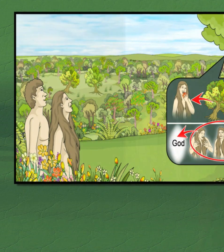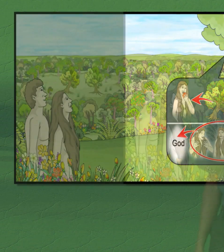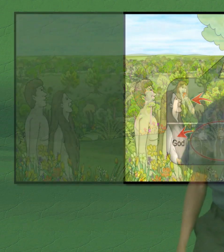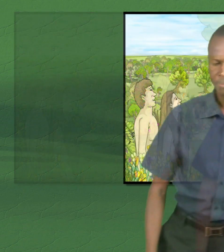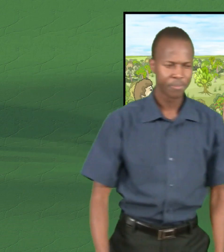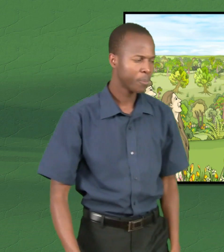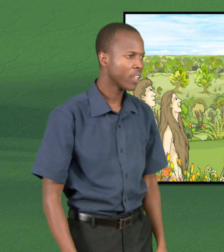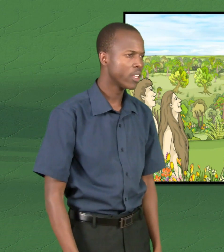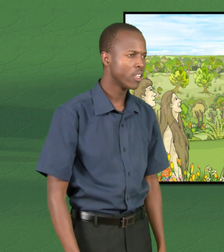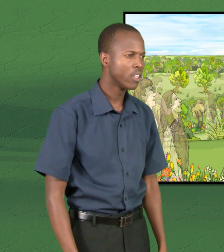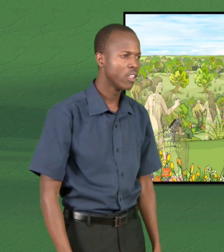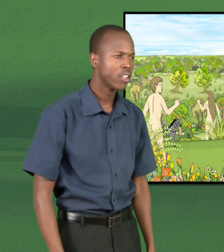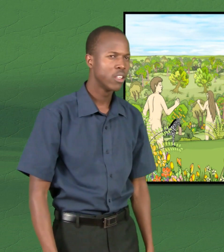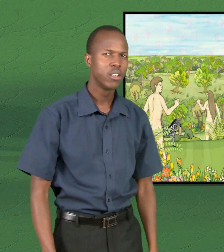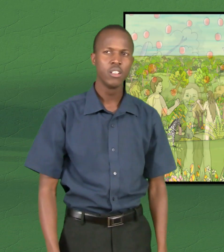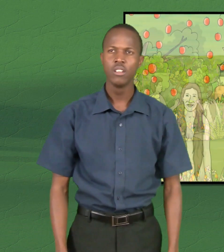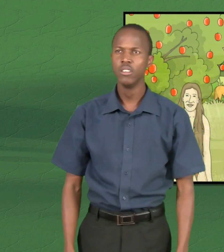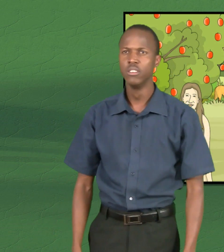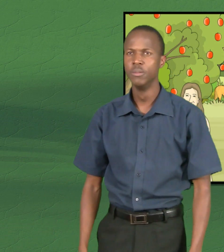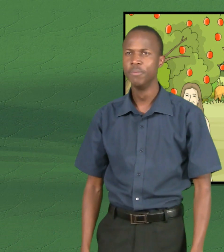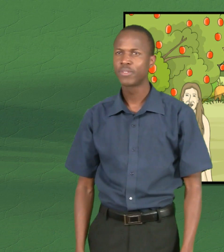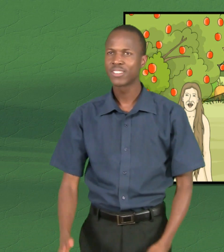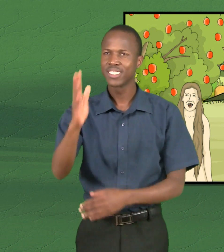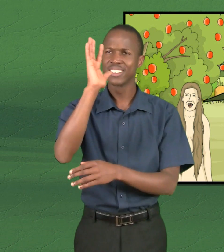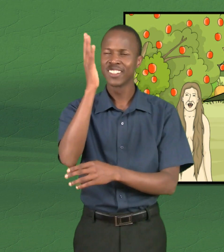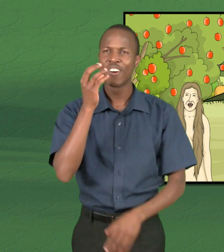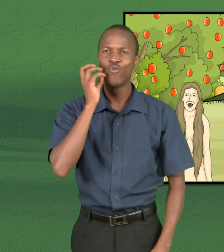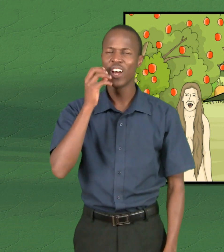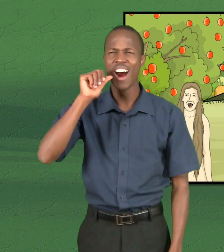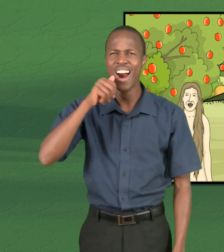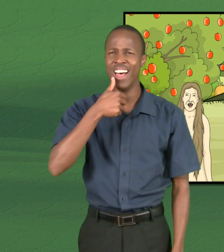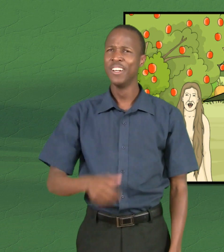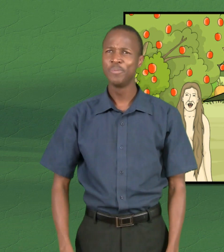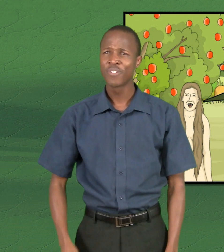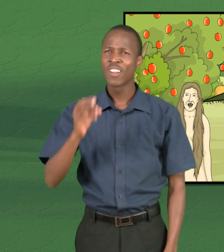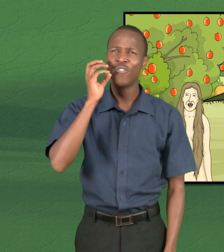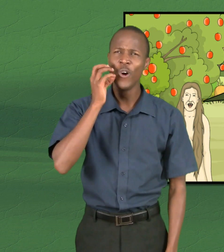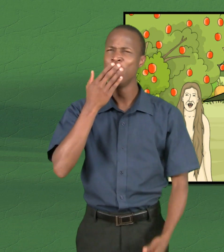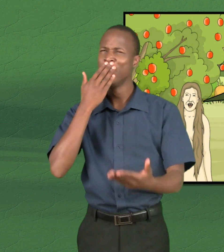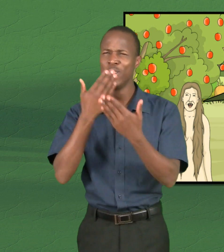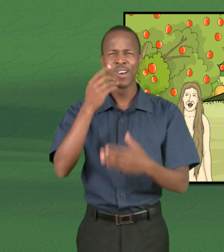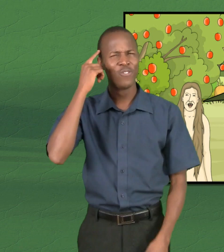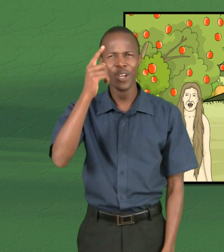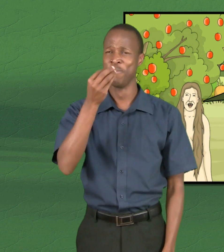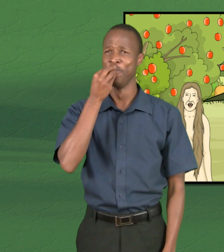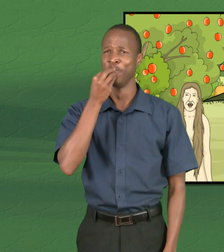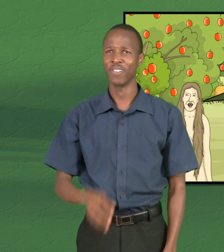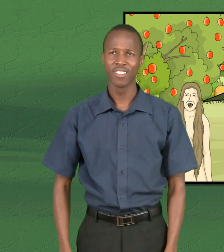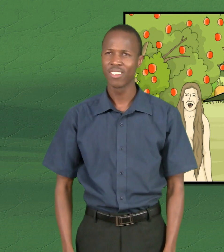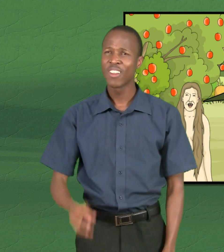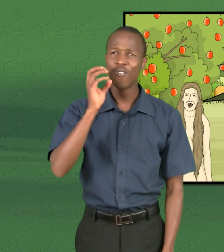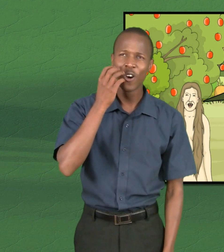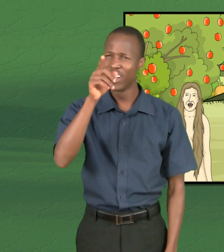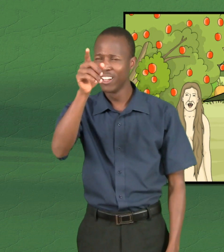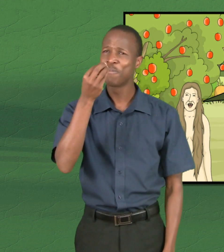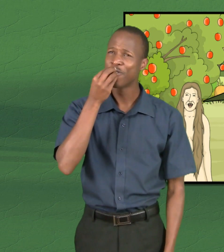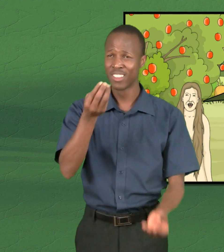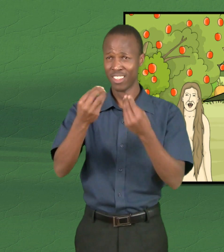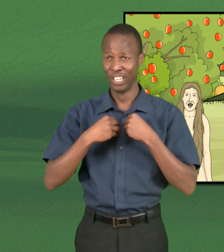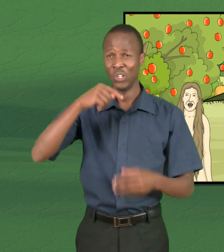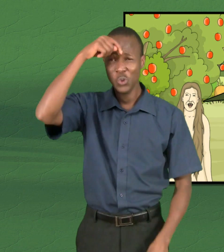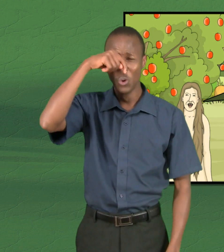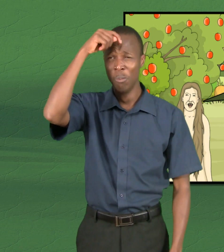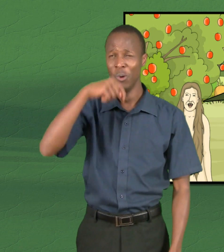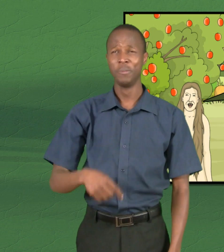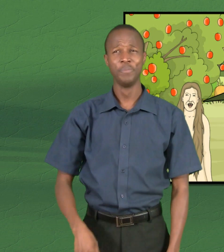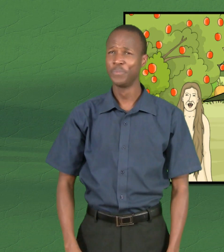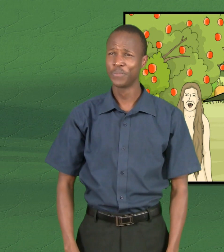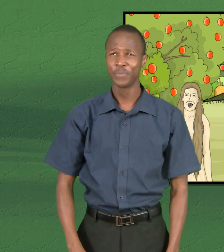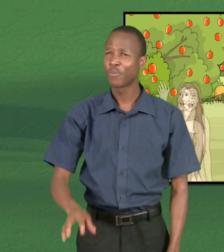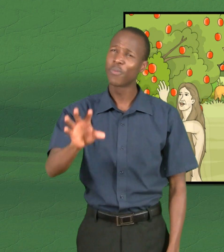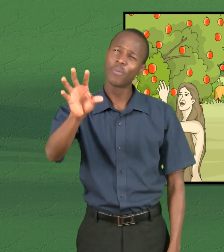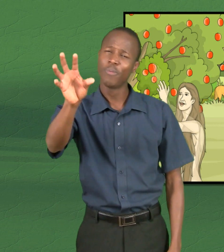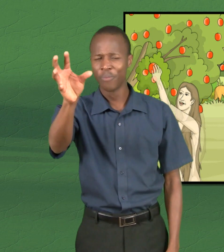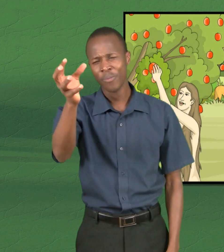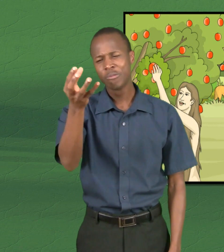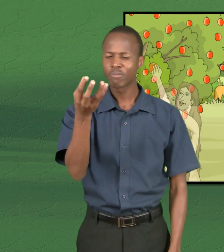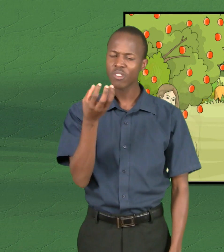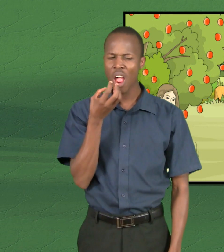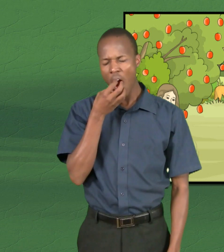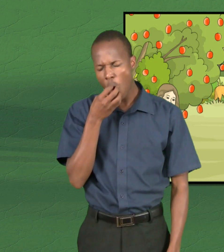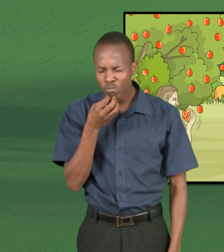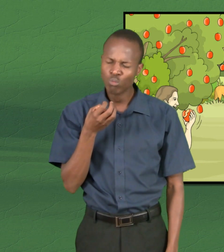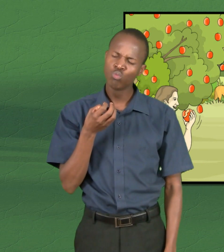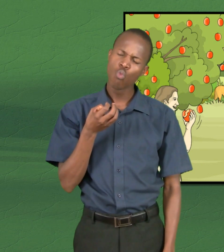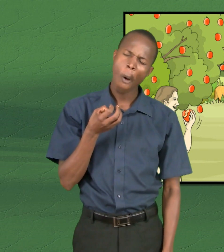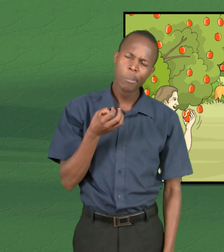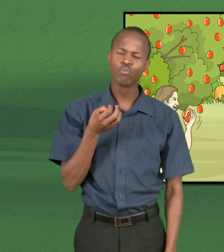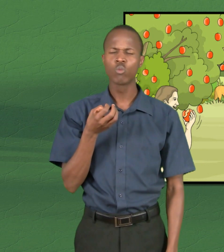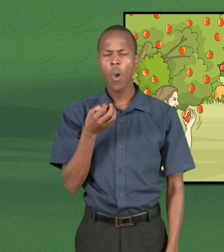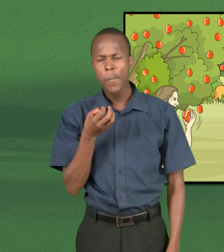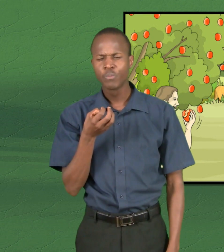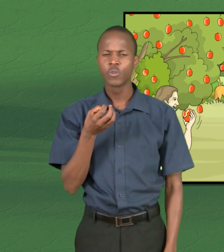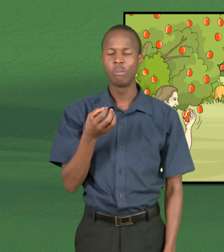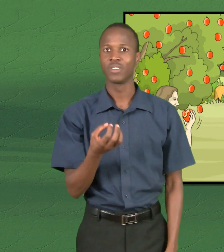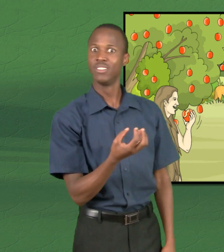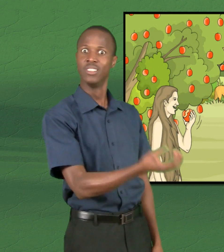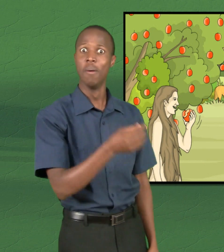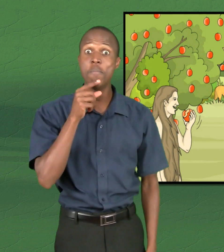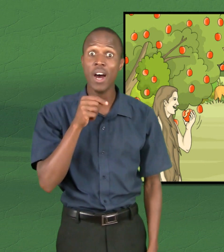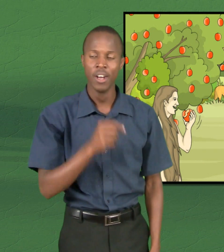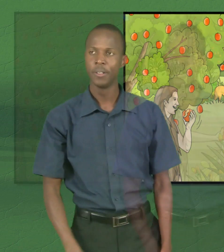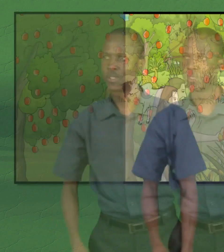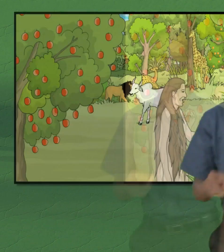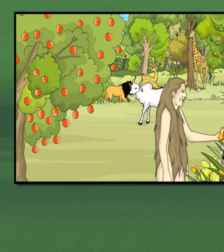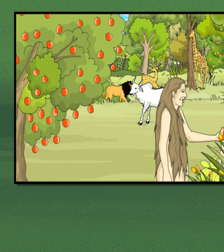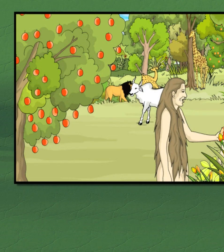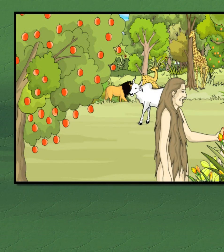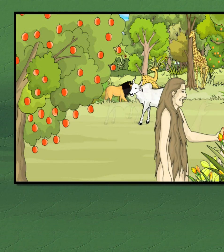When the woman saw that the tree was good for food and pleasing to the eyes, and that it was desirable for obtaining wisdom, she took the fruit and ate it.